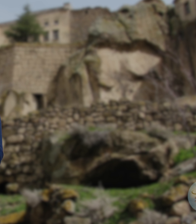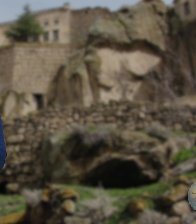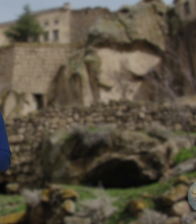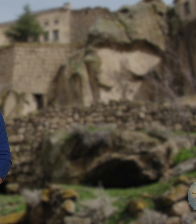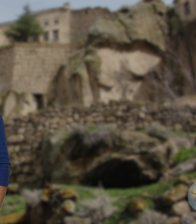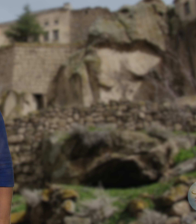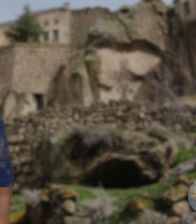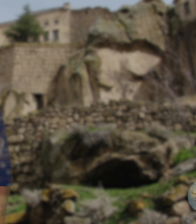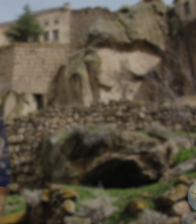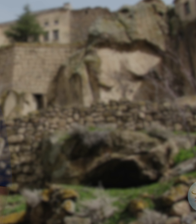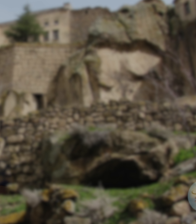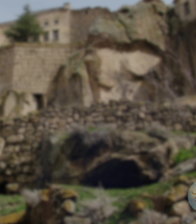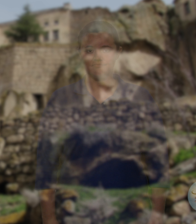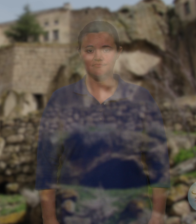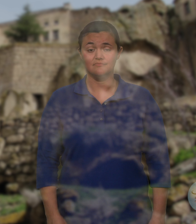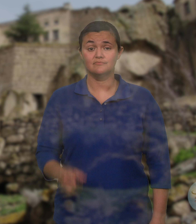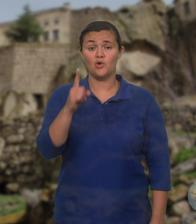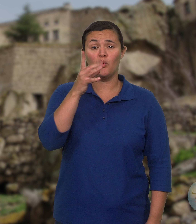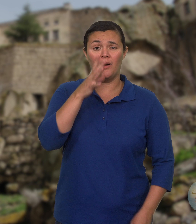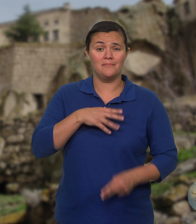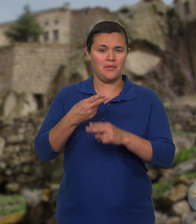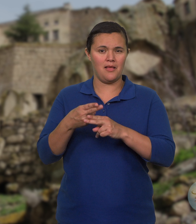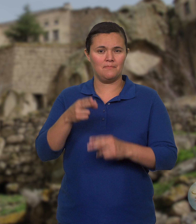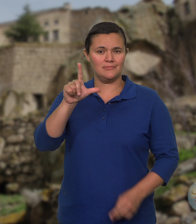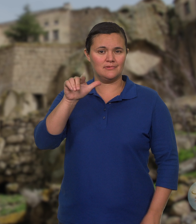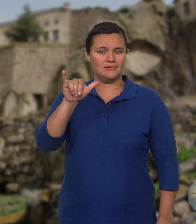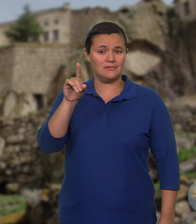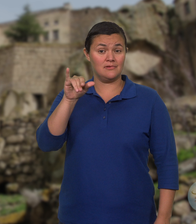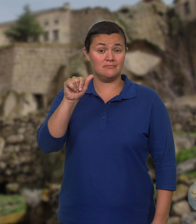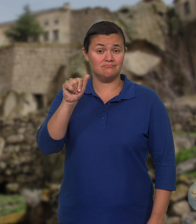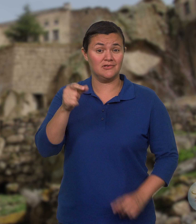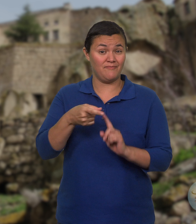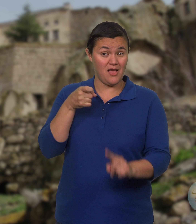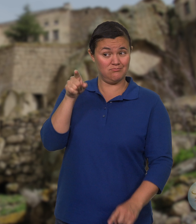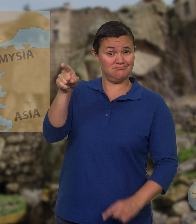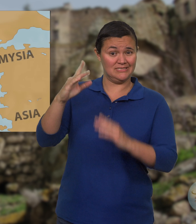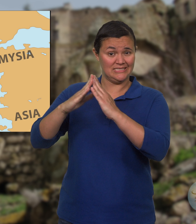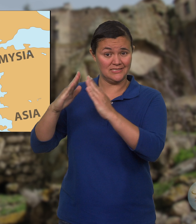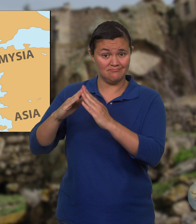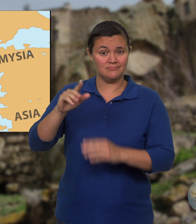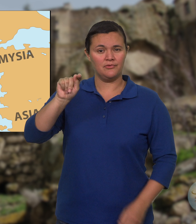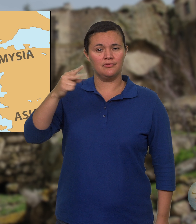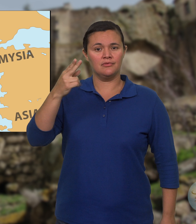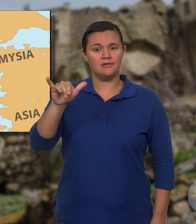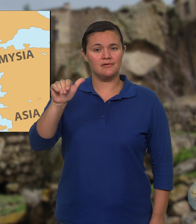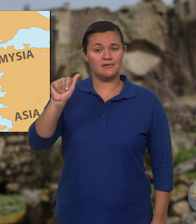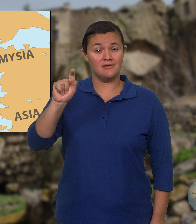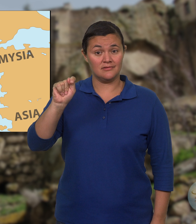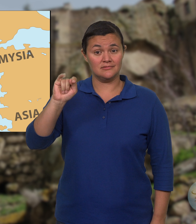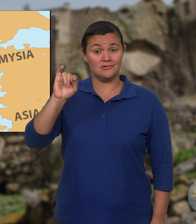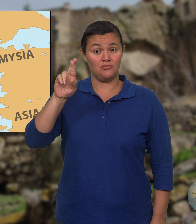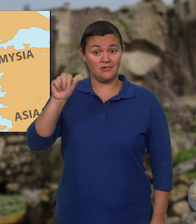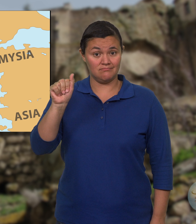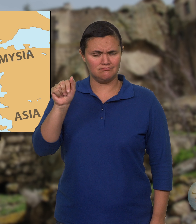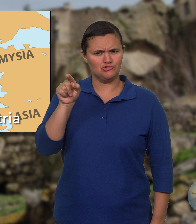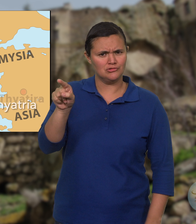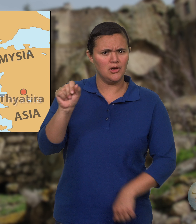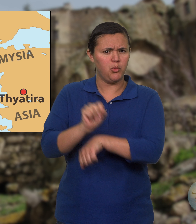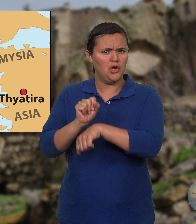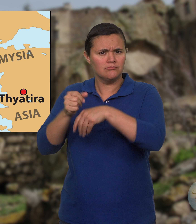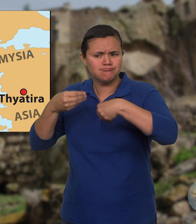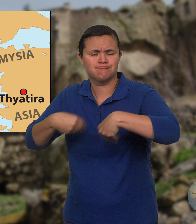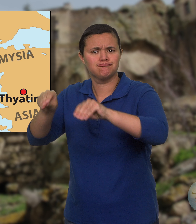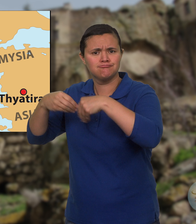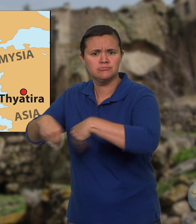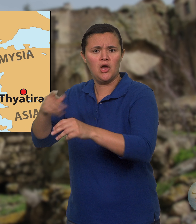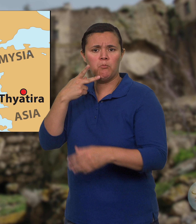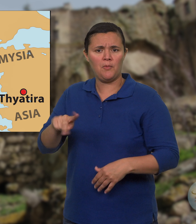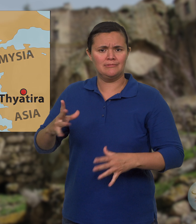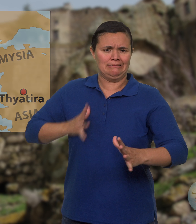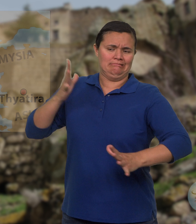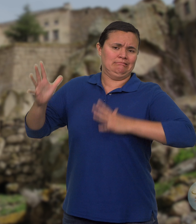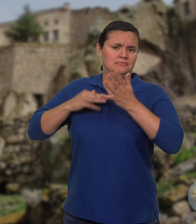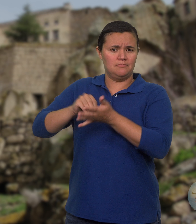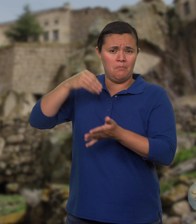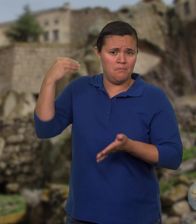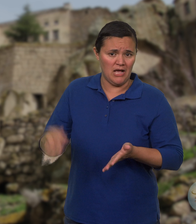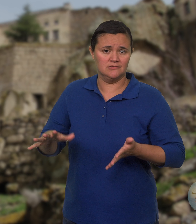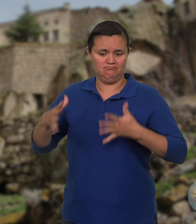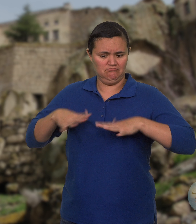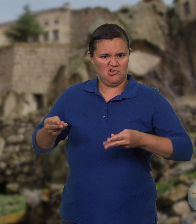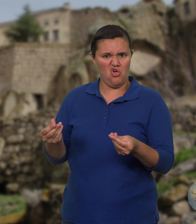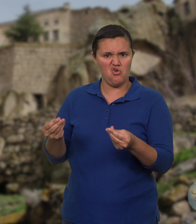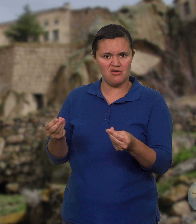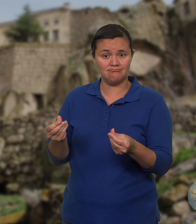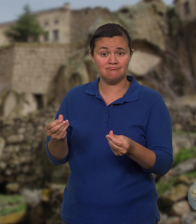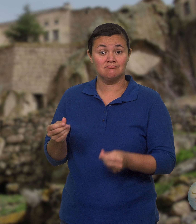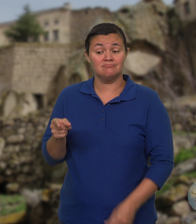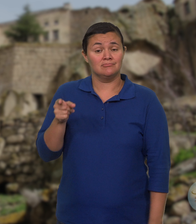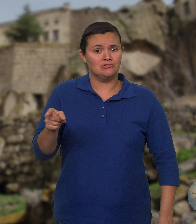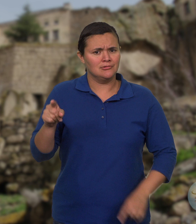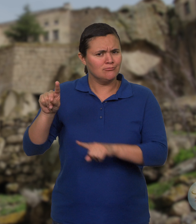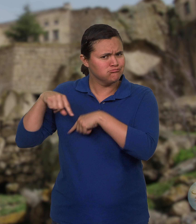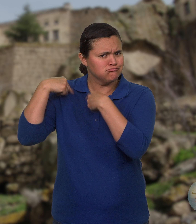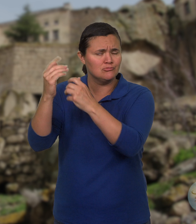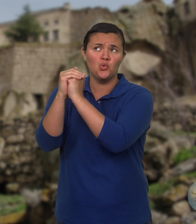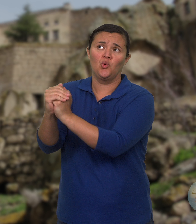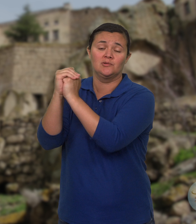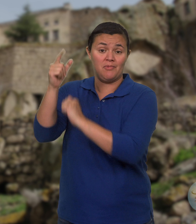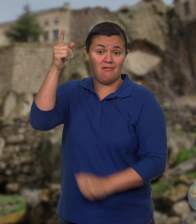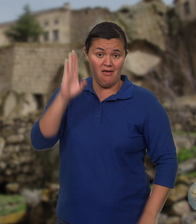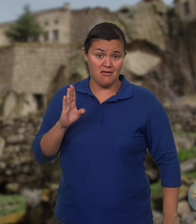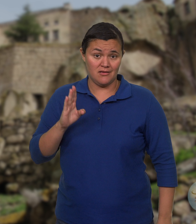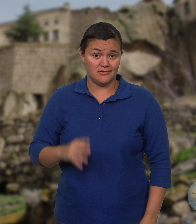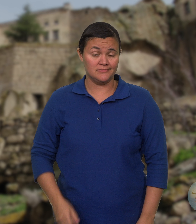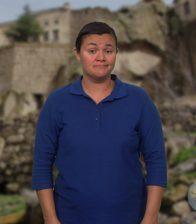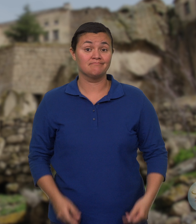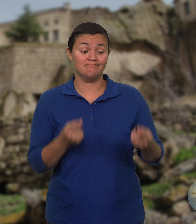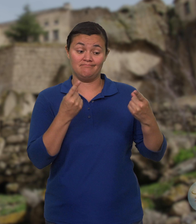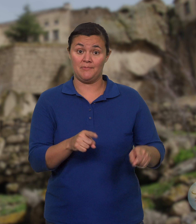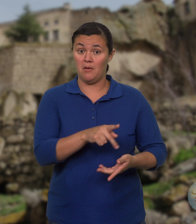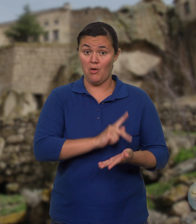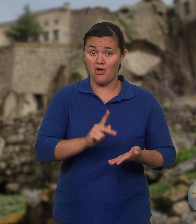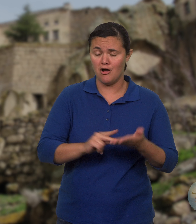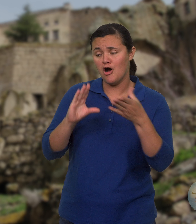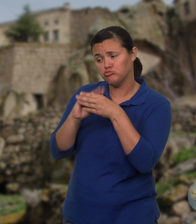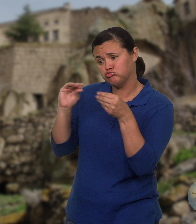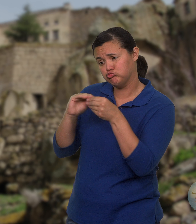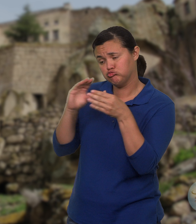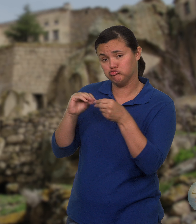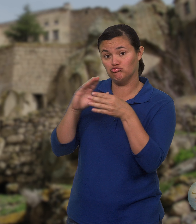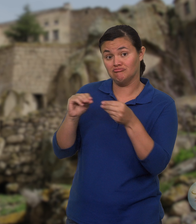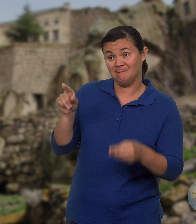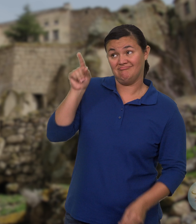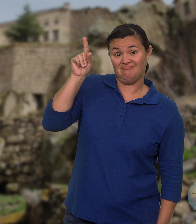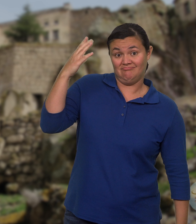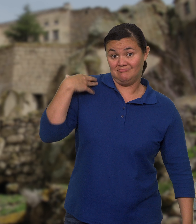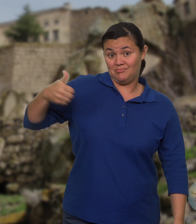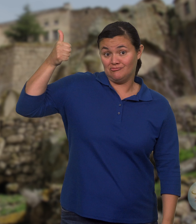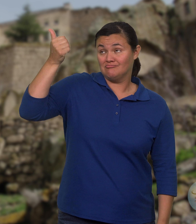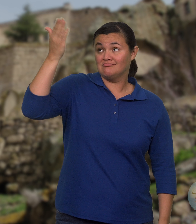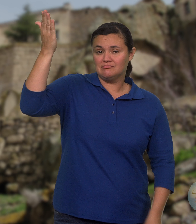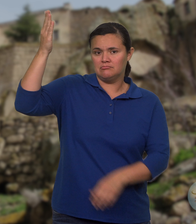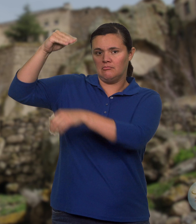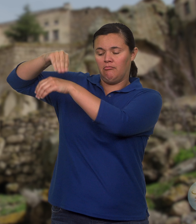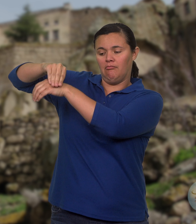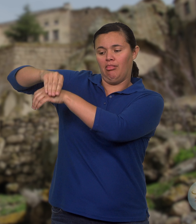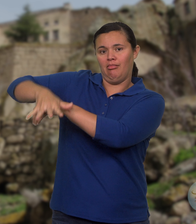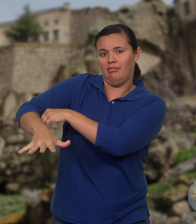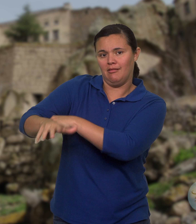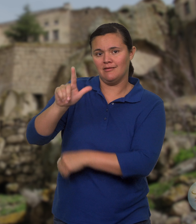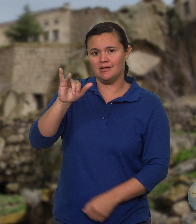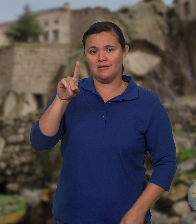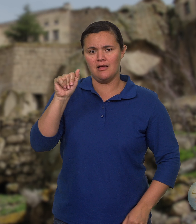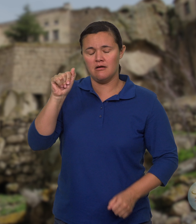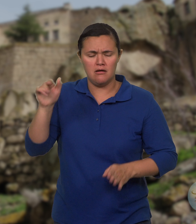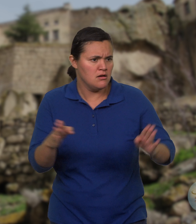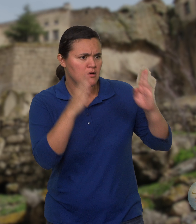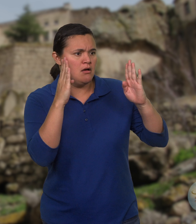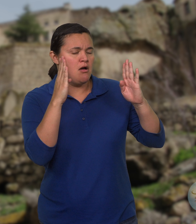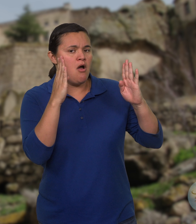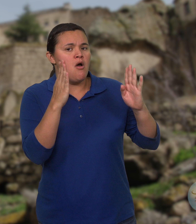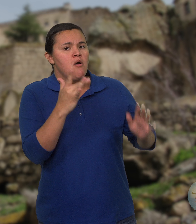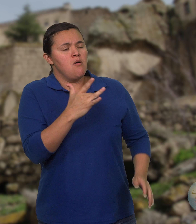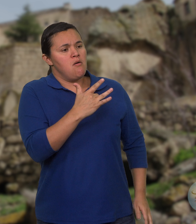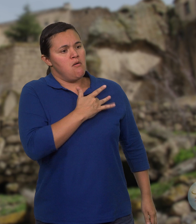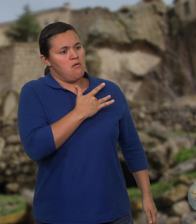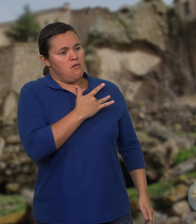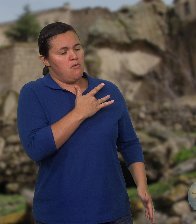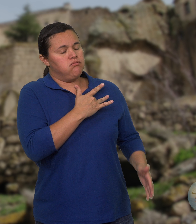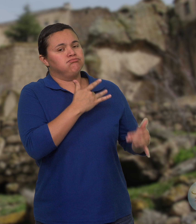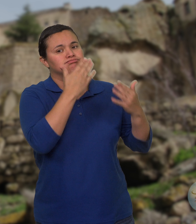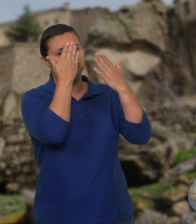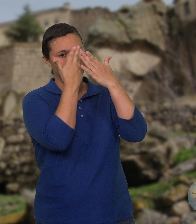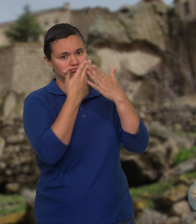Among those listening was a woman named Lydia, a dealer in purple cloth from the city of Thyatira, who was a worshiper of God.